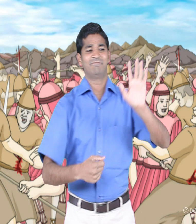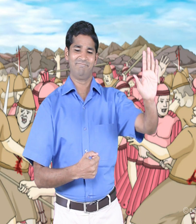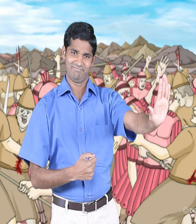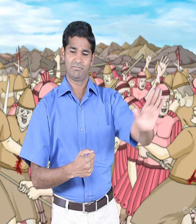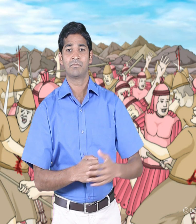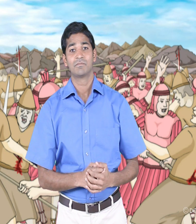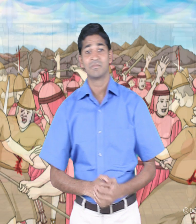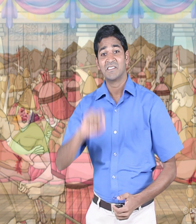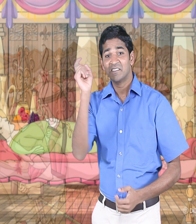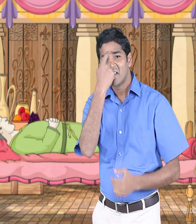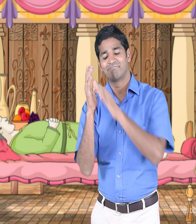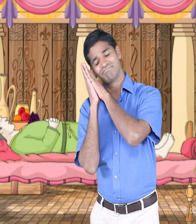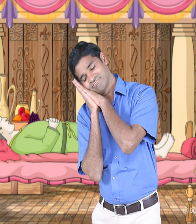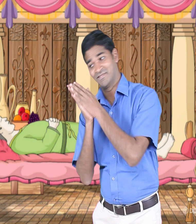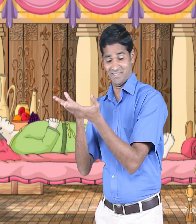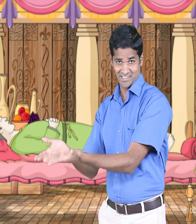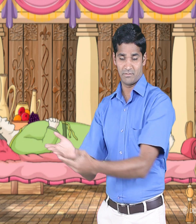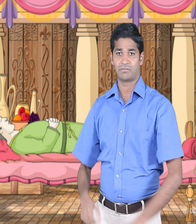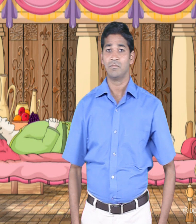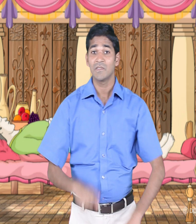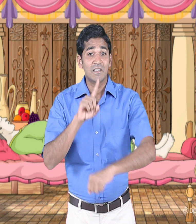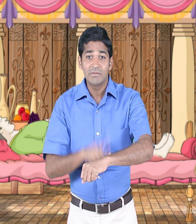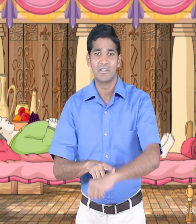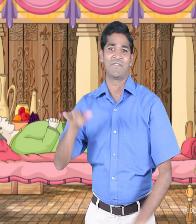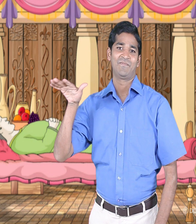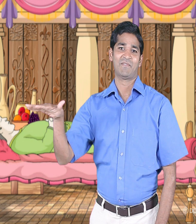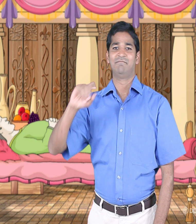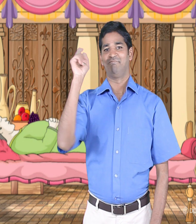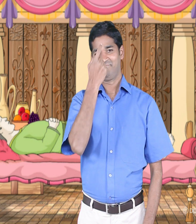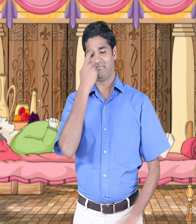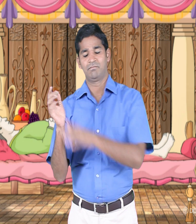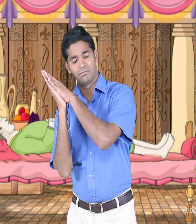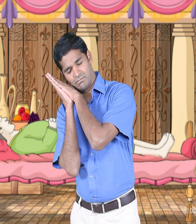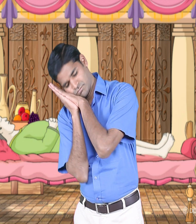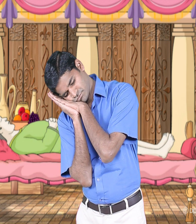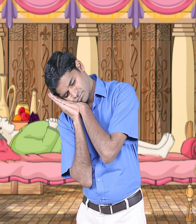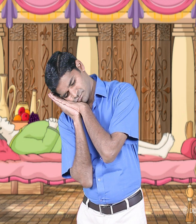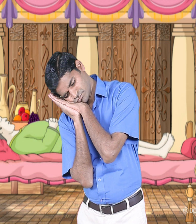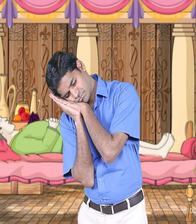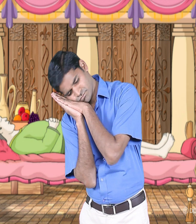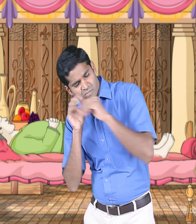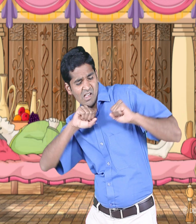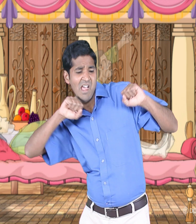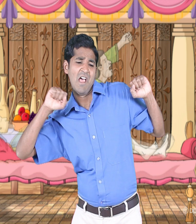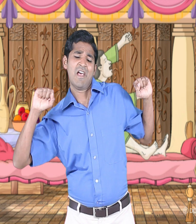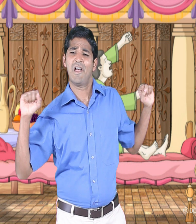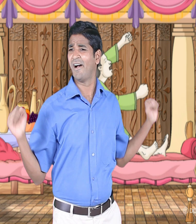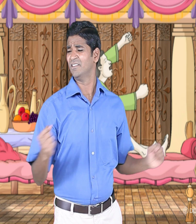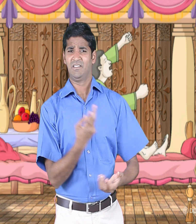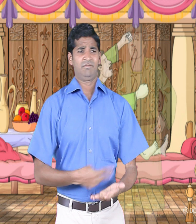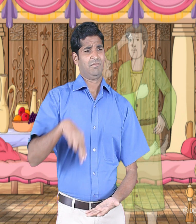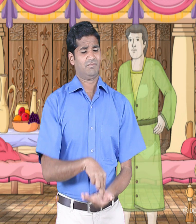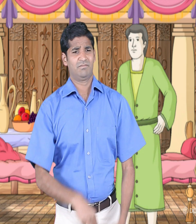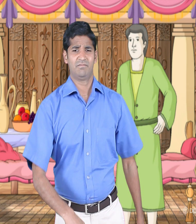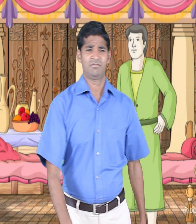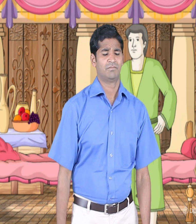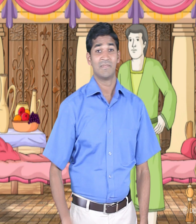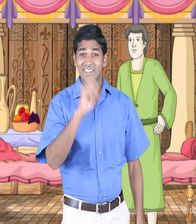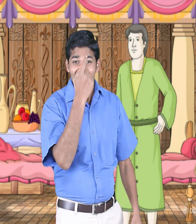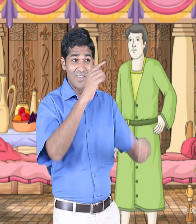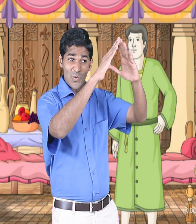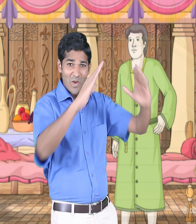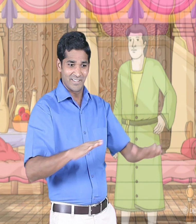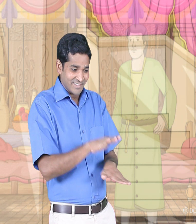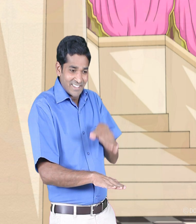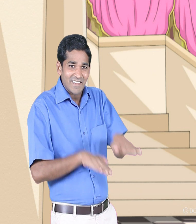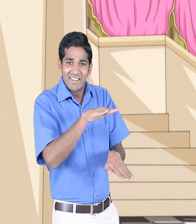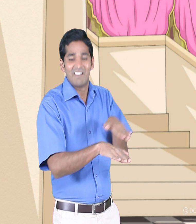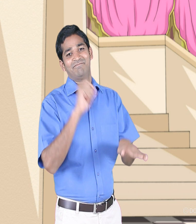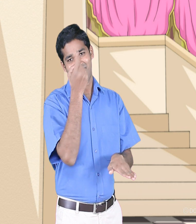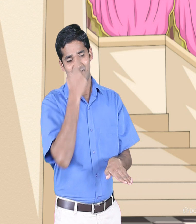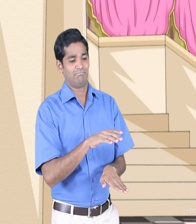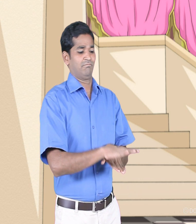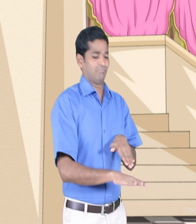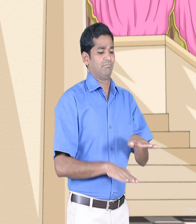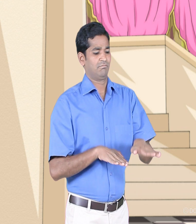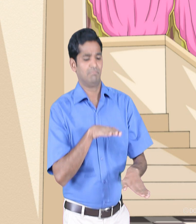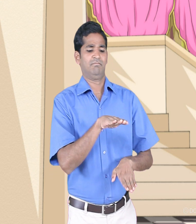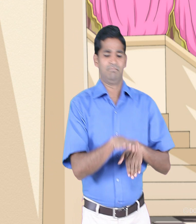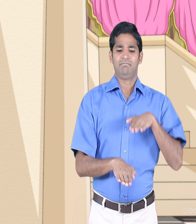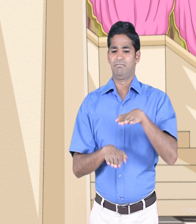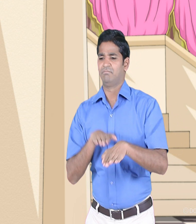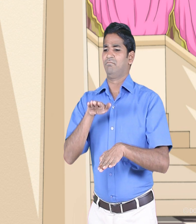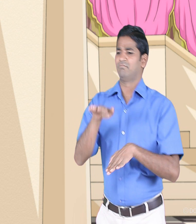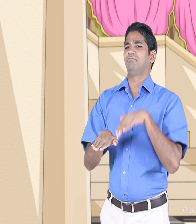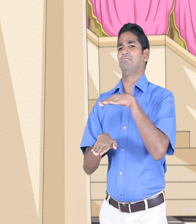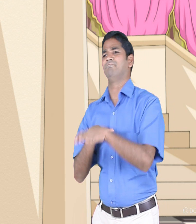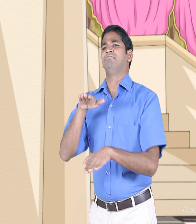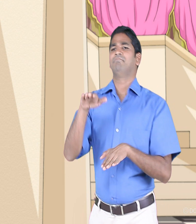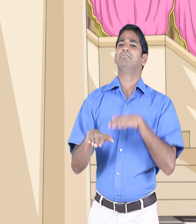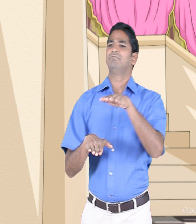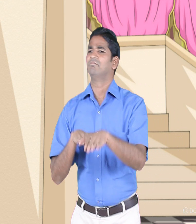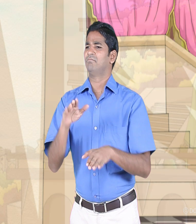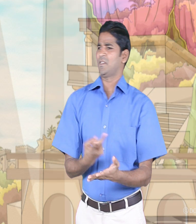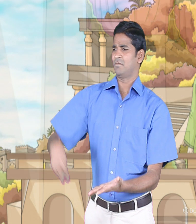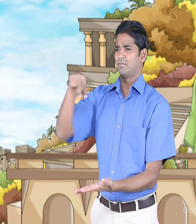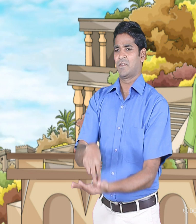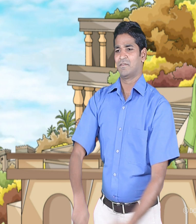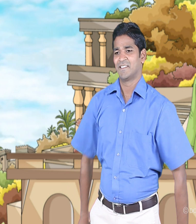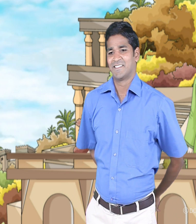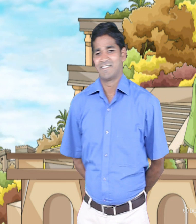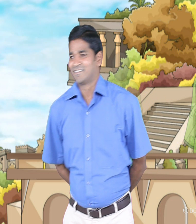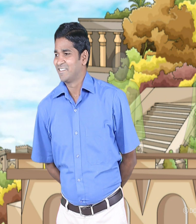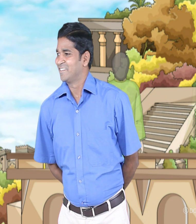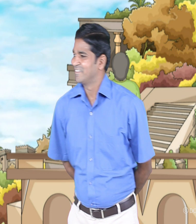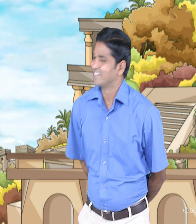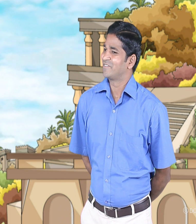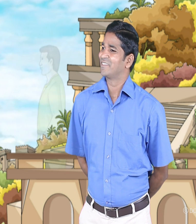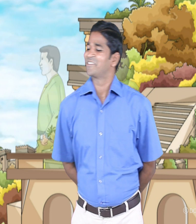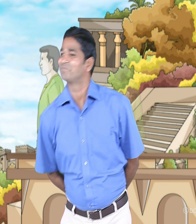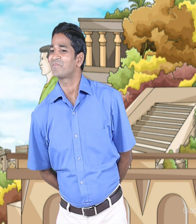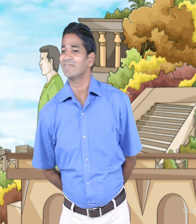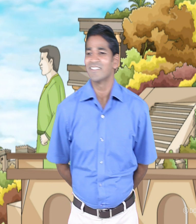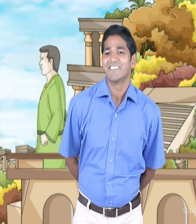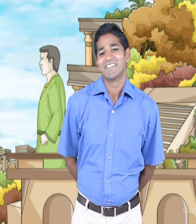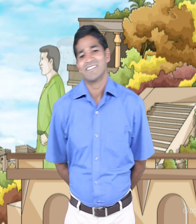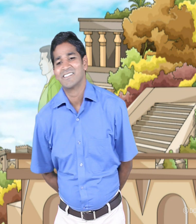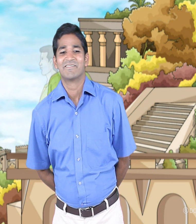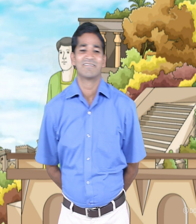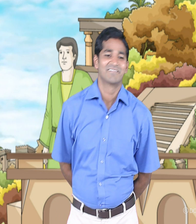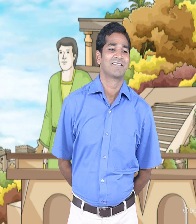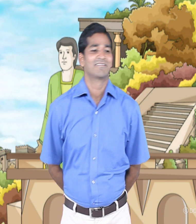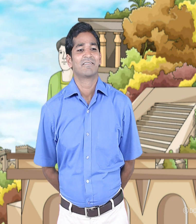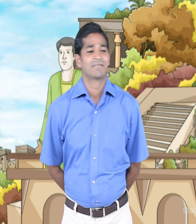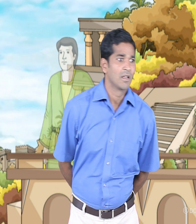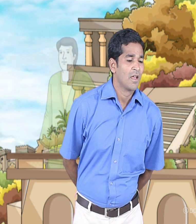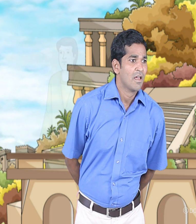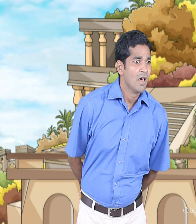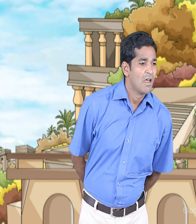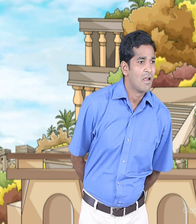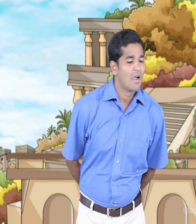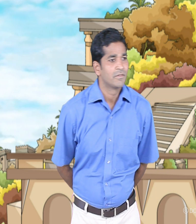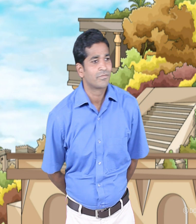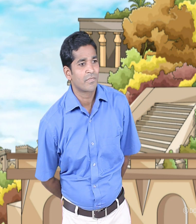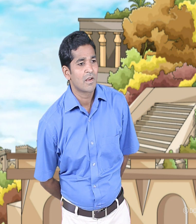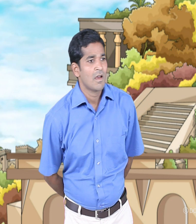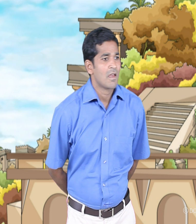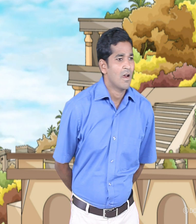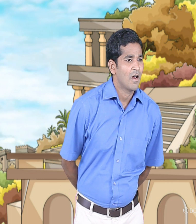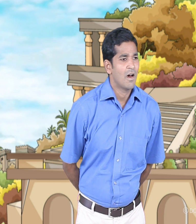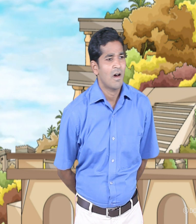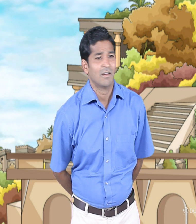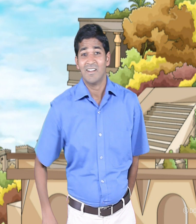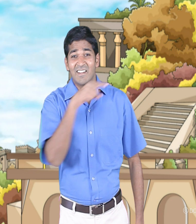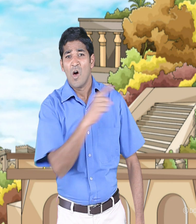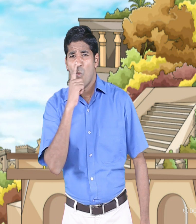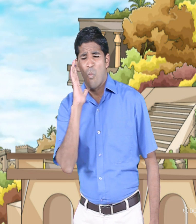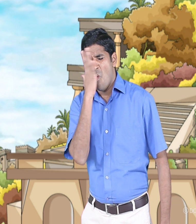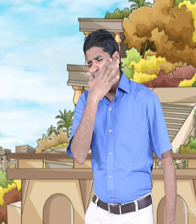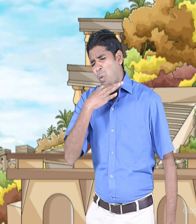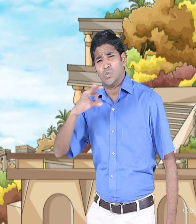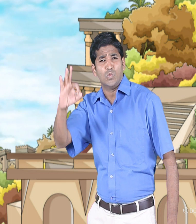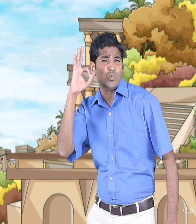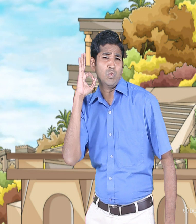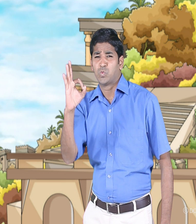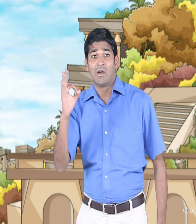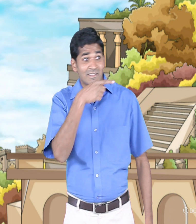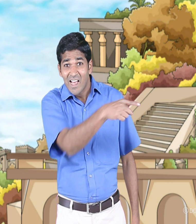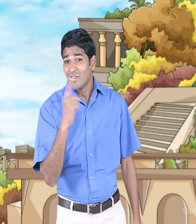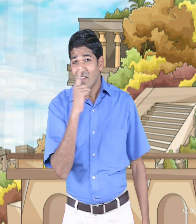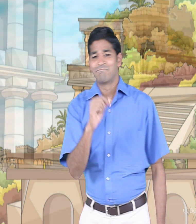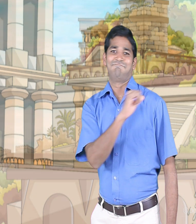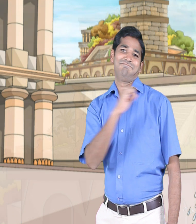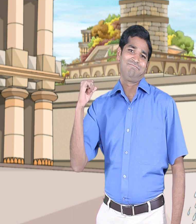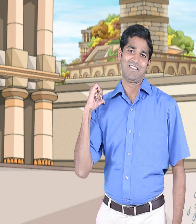One evening David got up from his bed and strolled around on the roof of the palace.